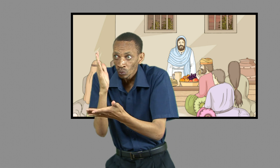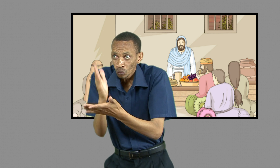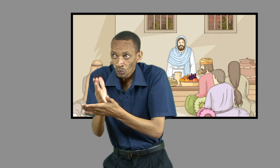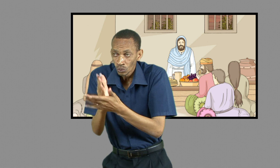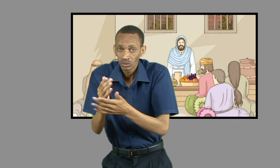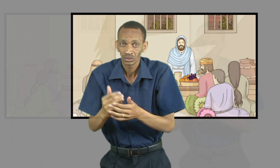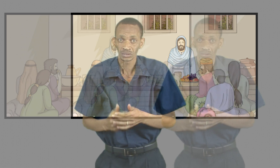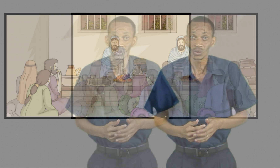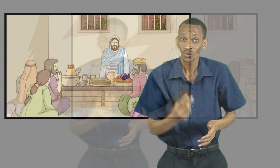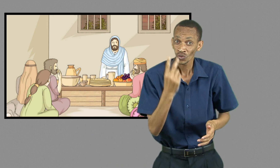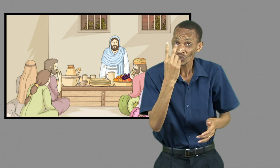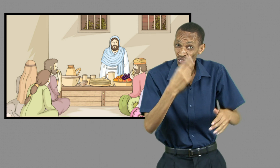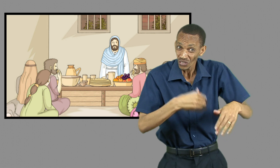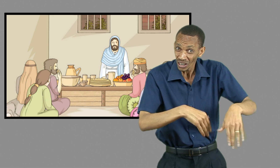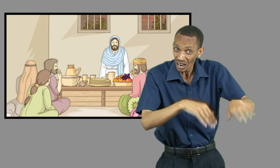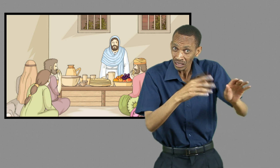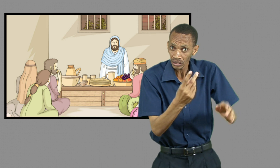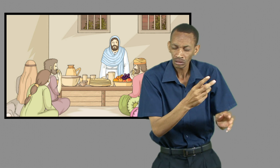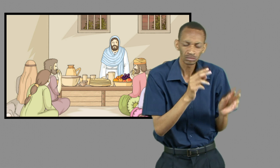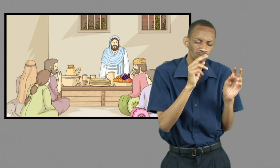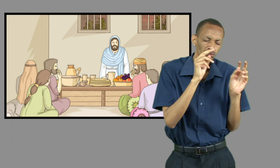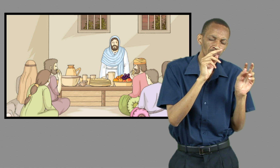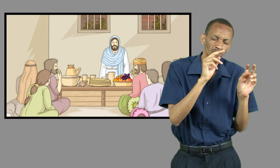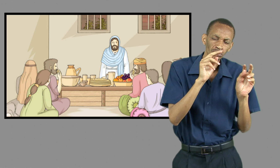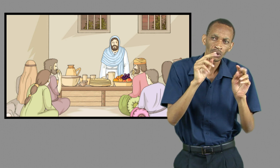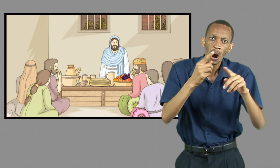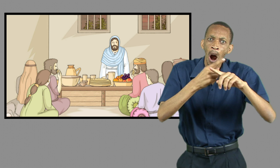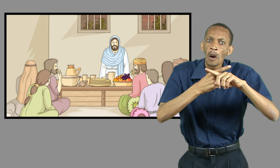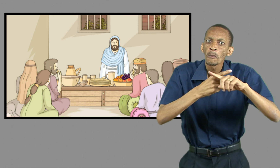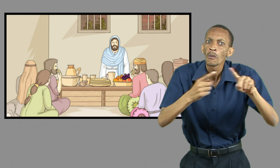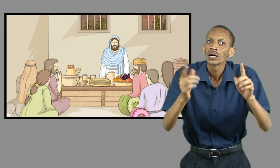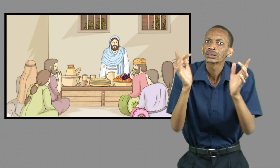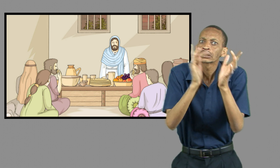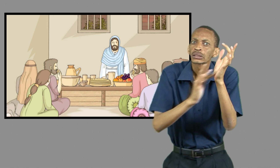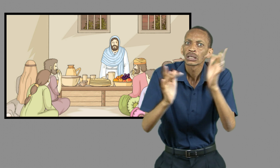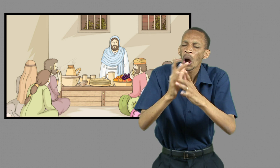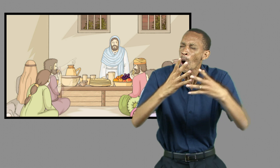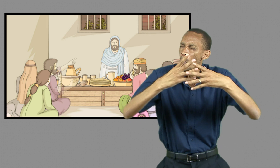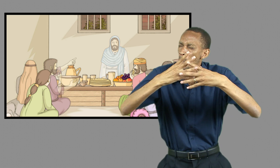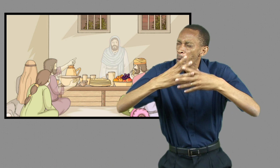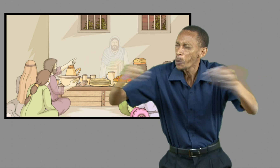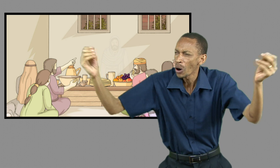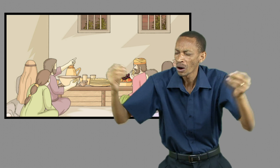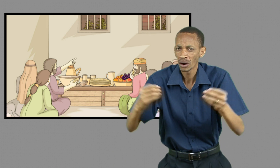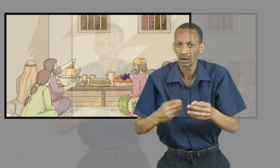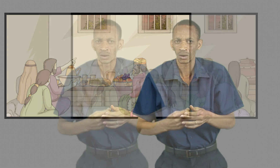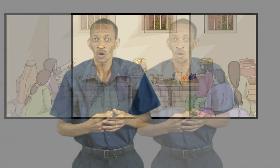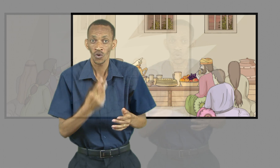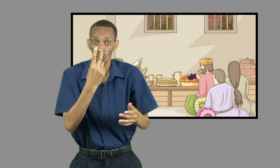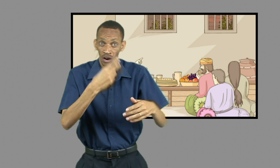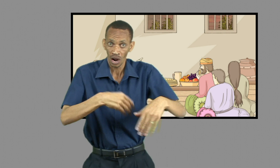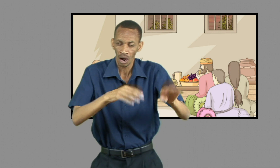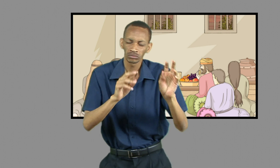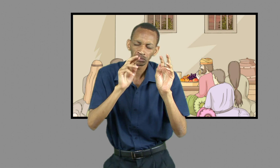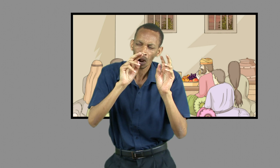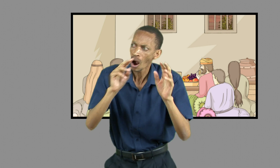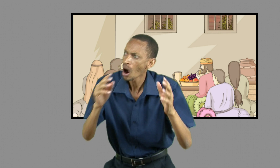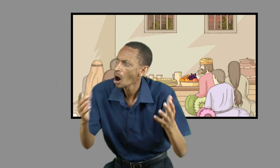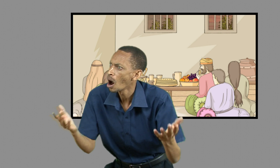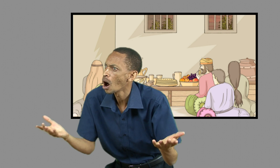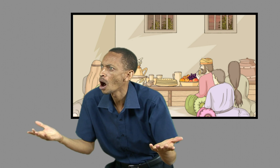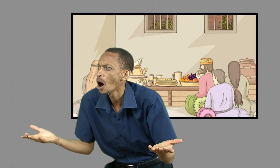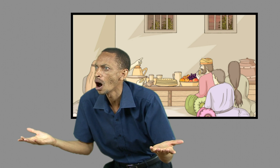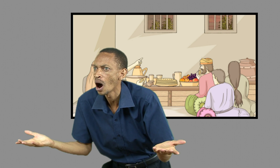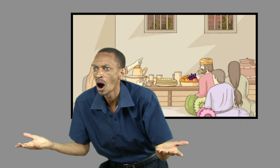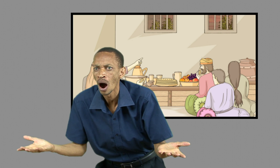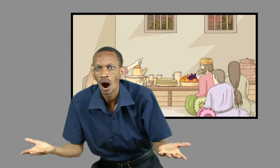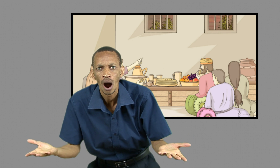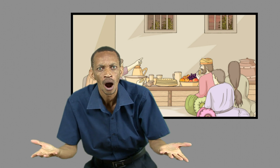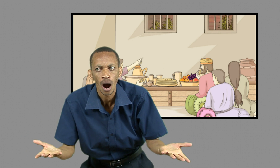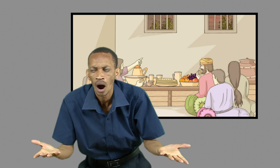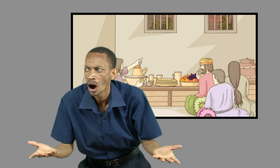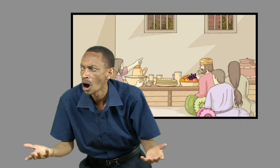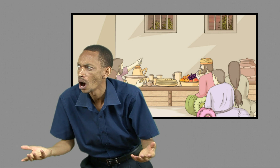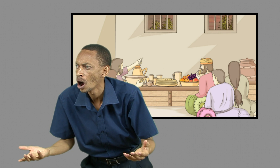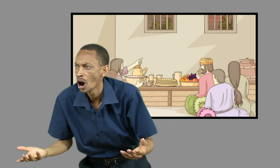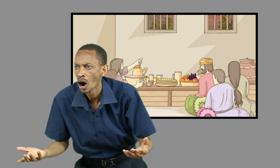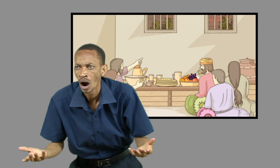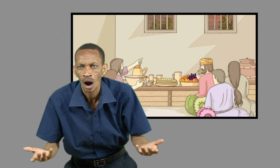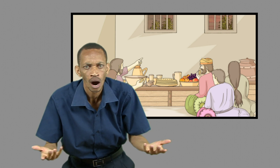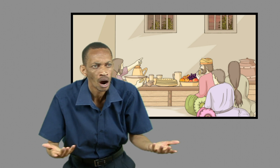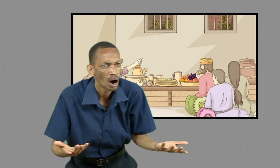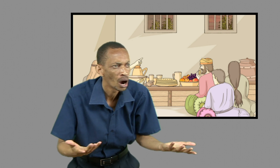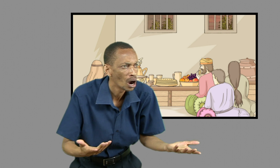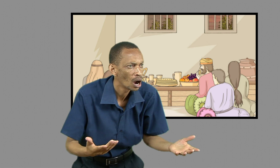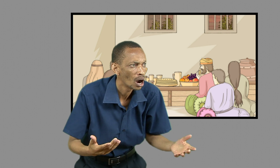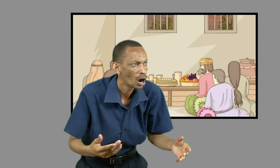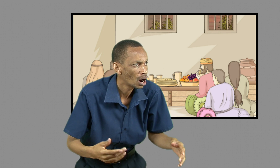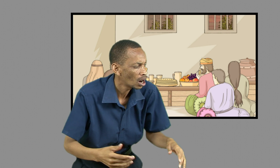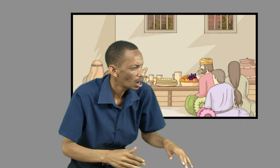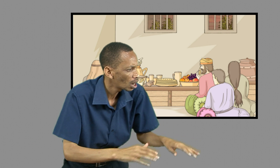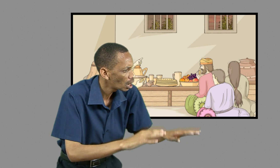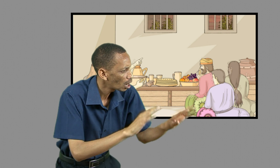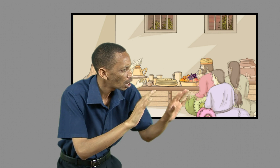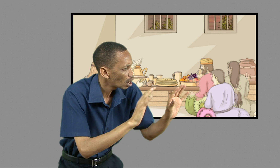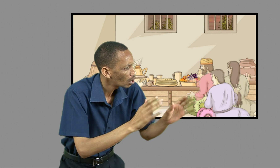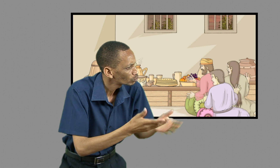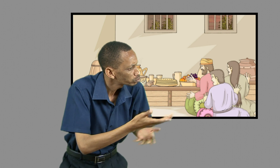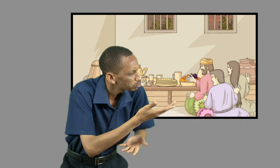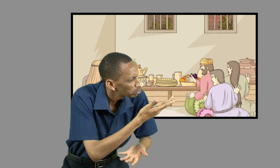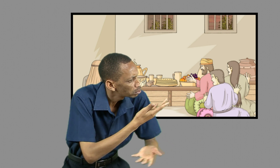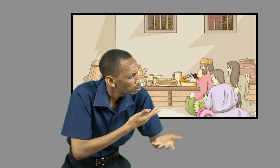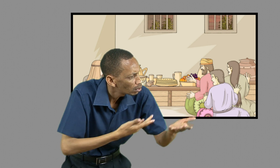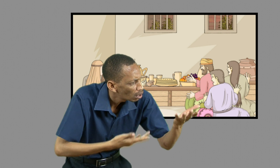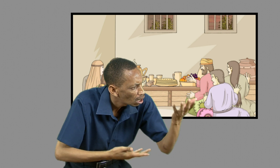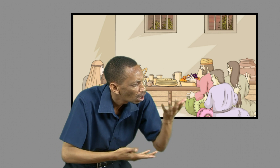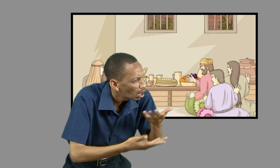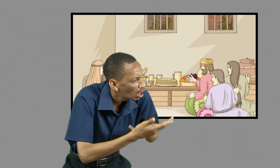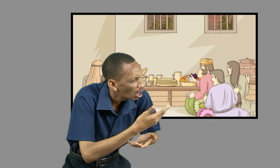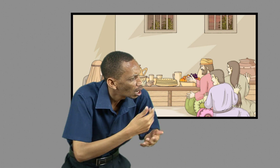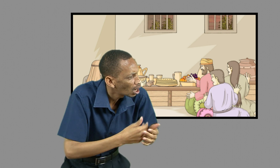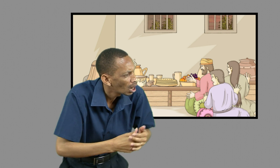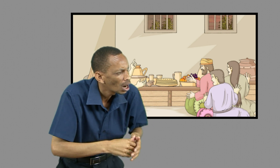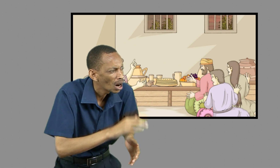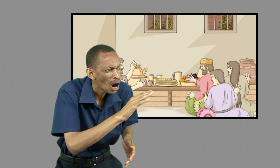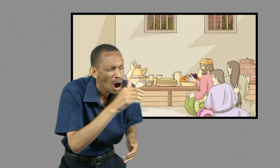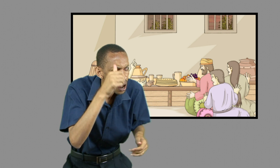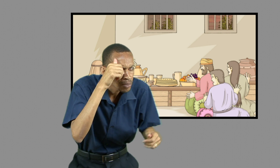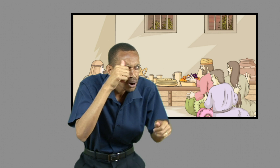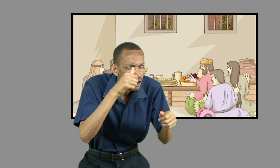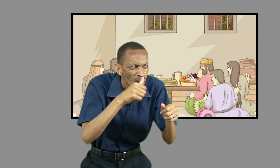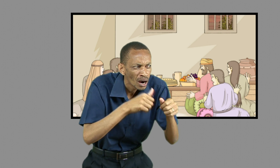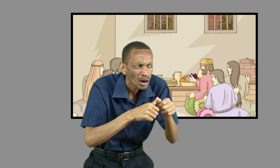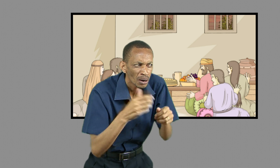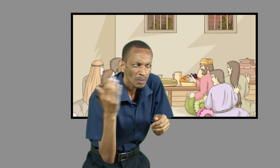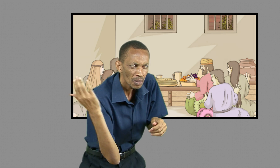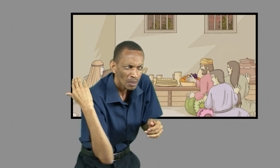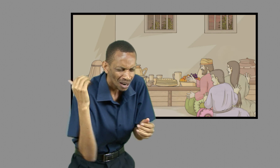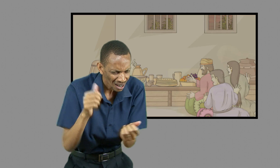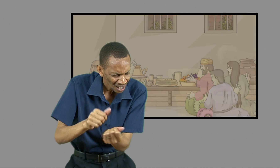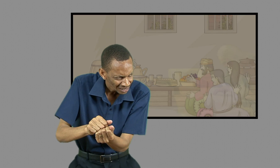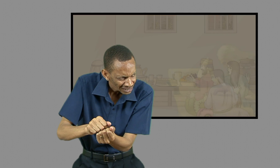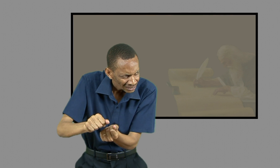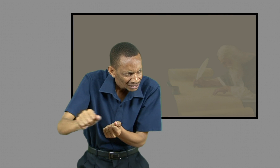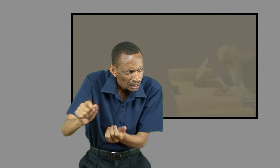Then their eyes were opened and they recognized Jesus—and He disappeared from their sight.